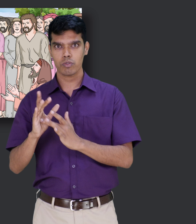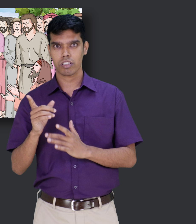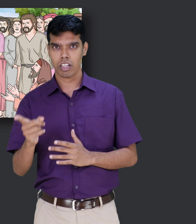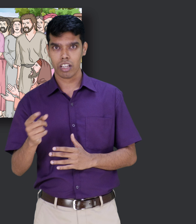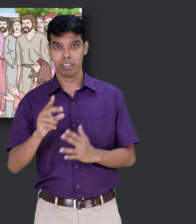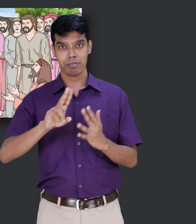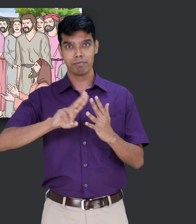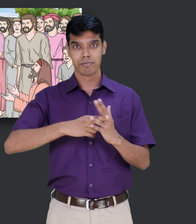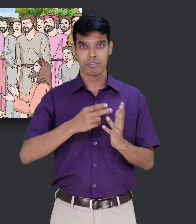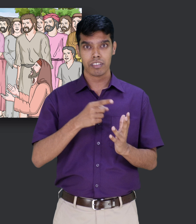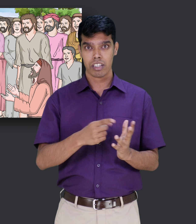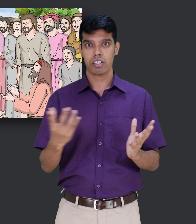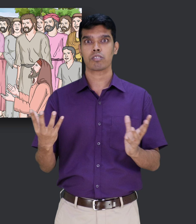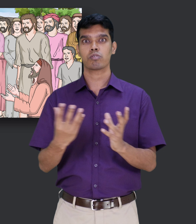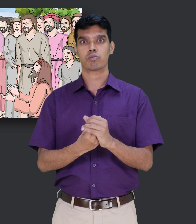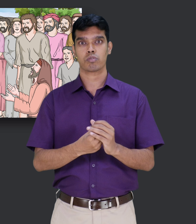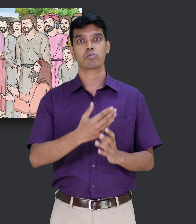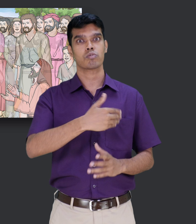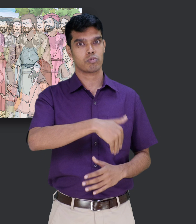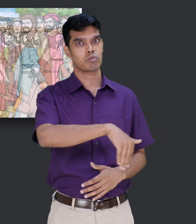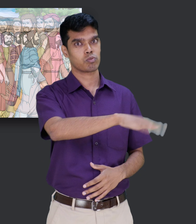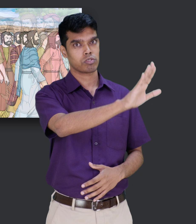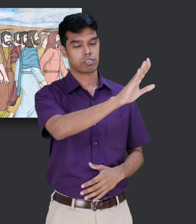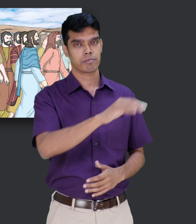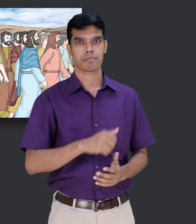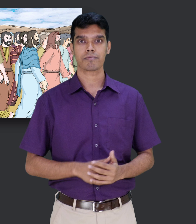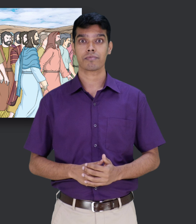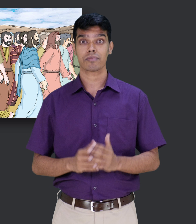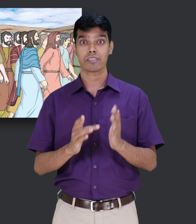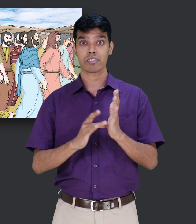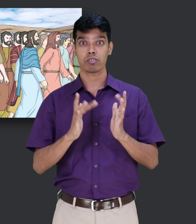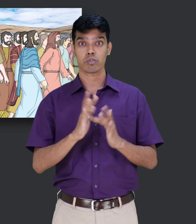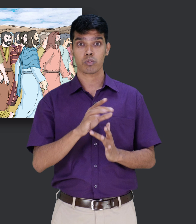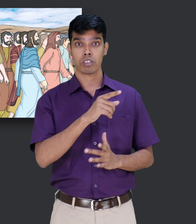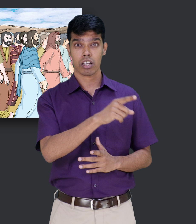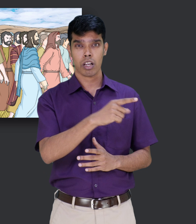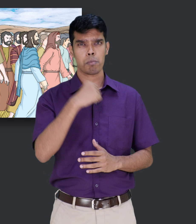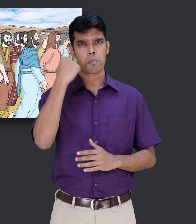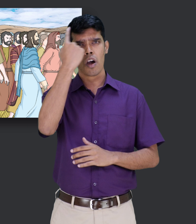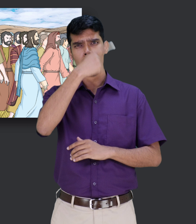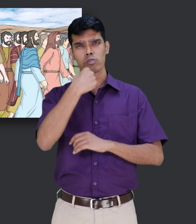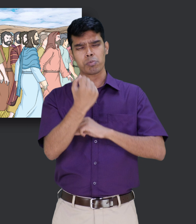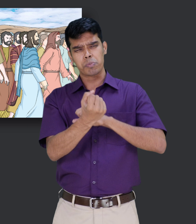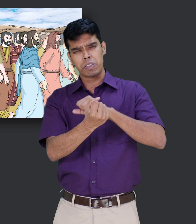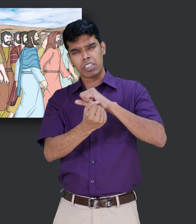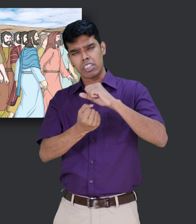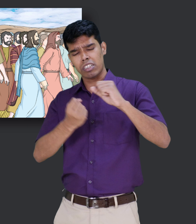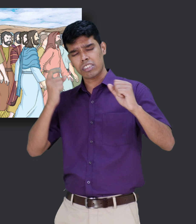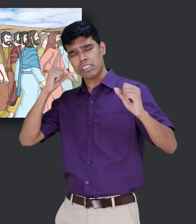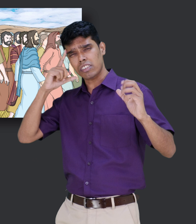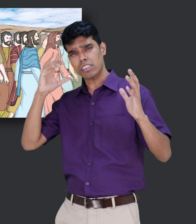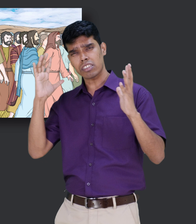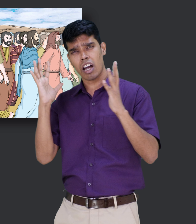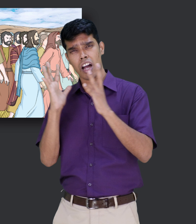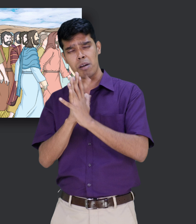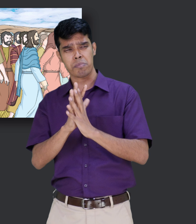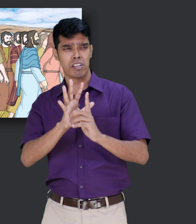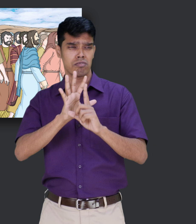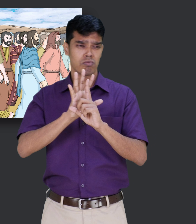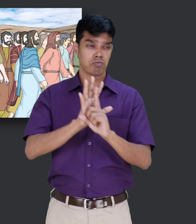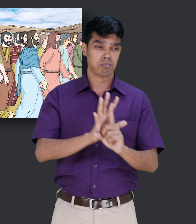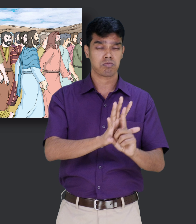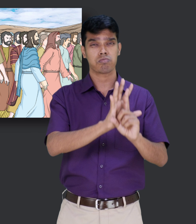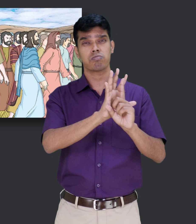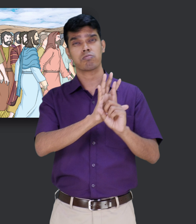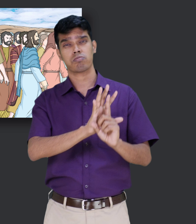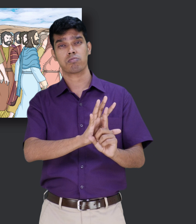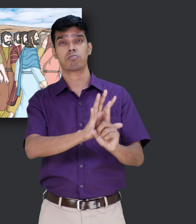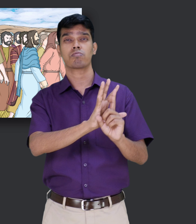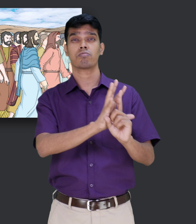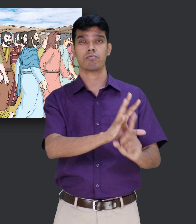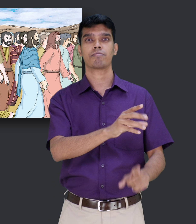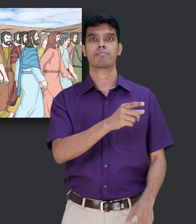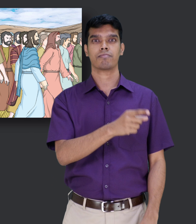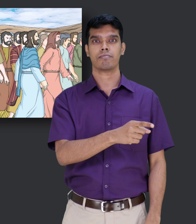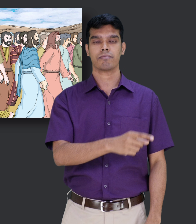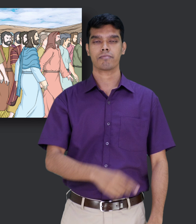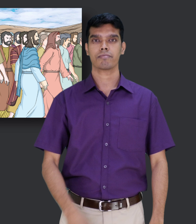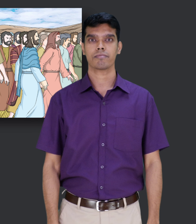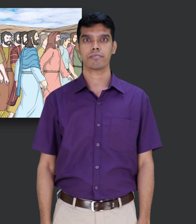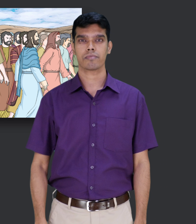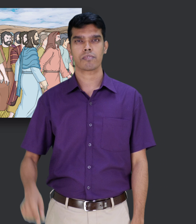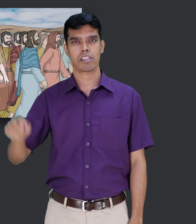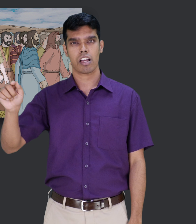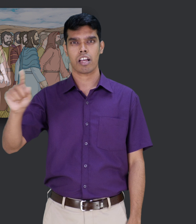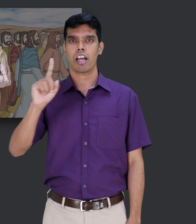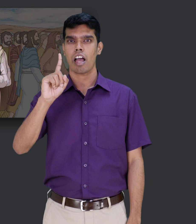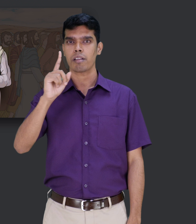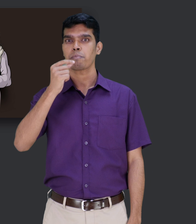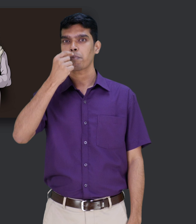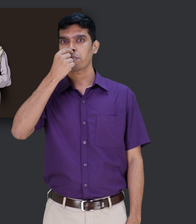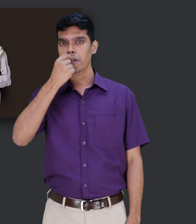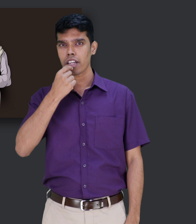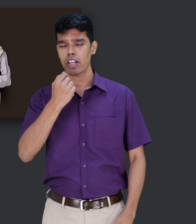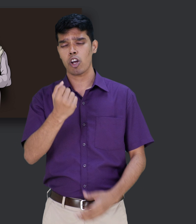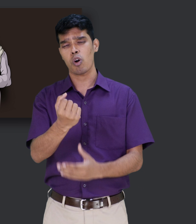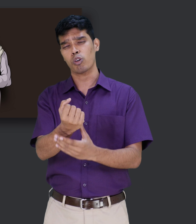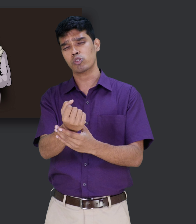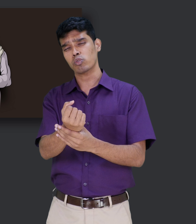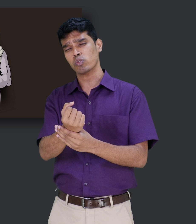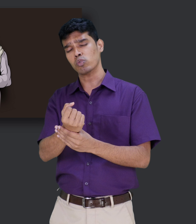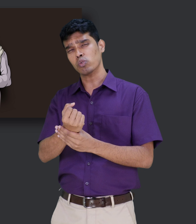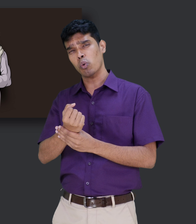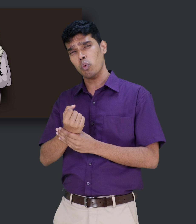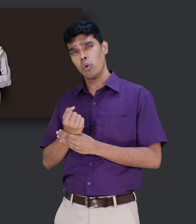So Jesus went with him, and a large crowd followed and pressed around Him.